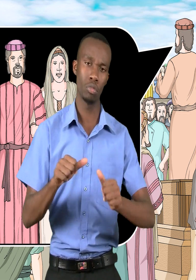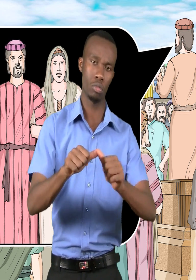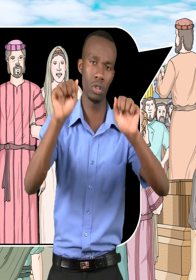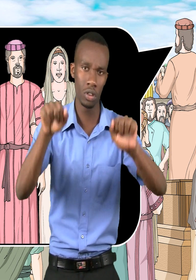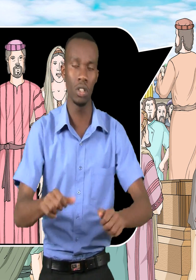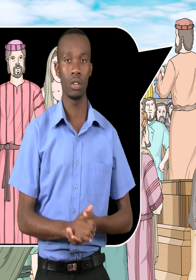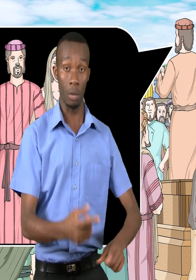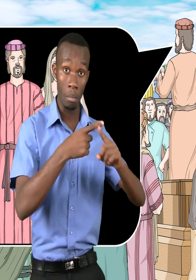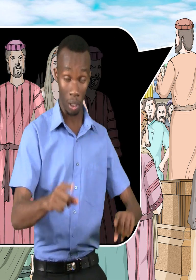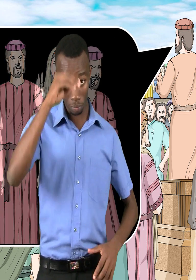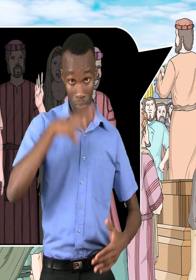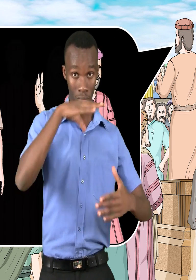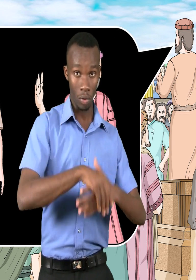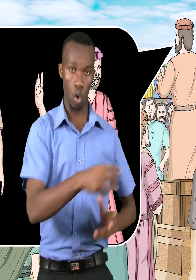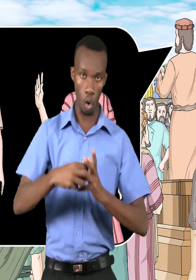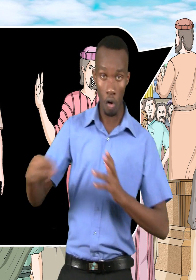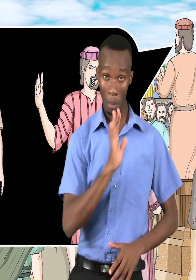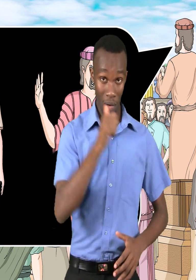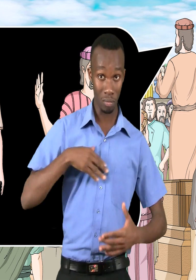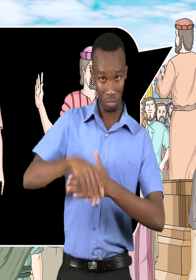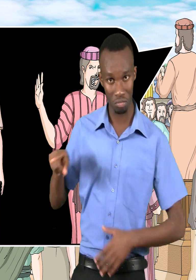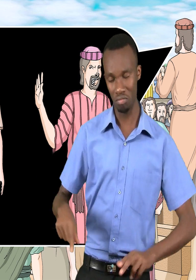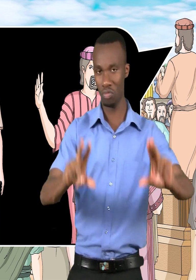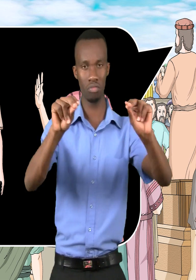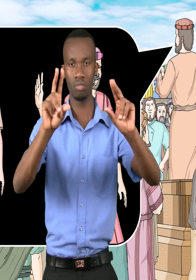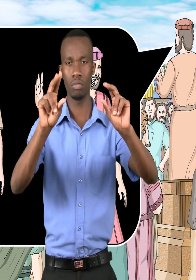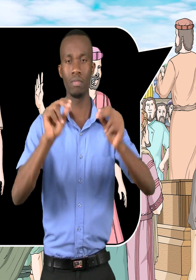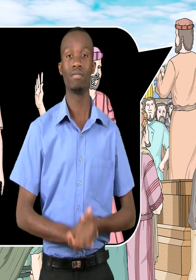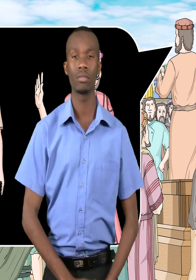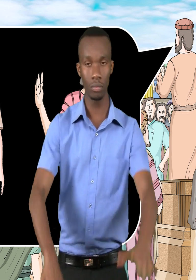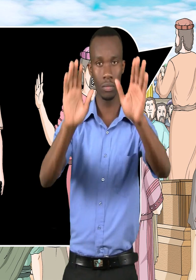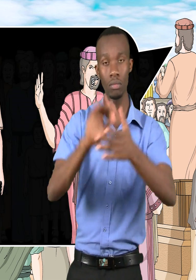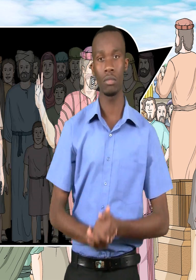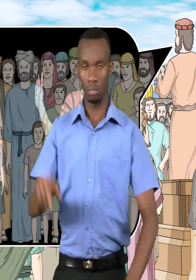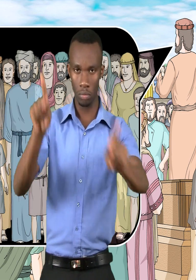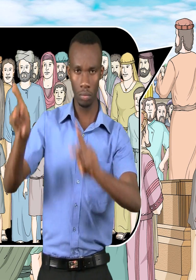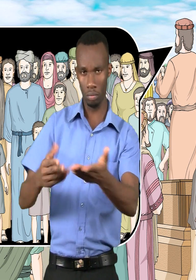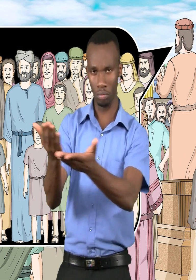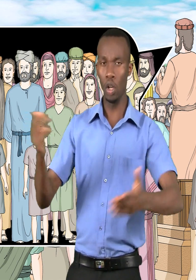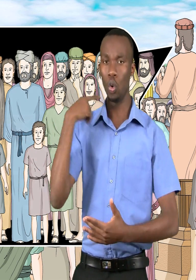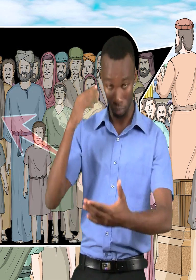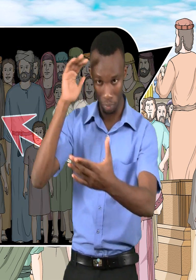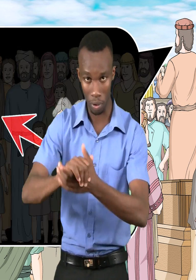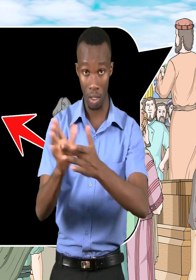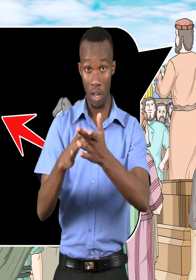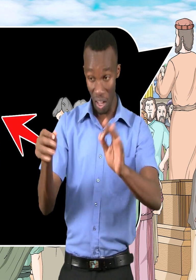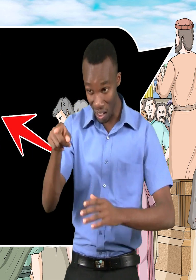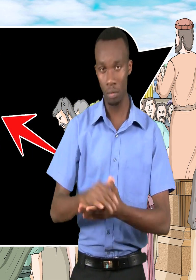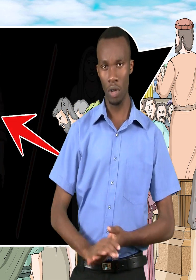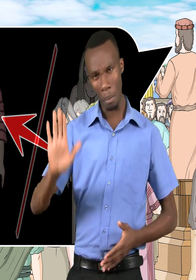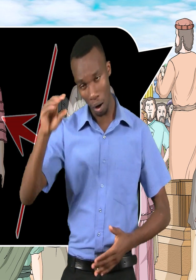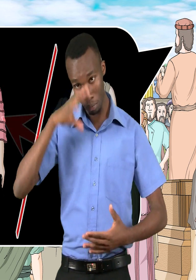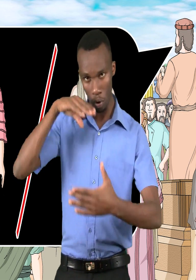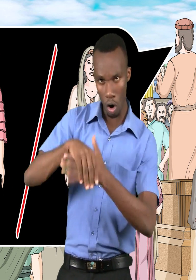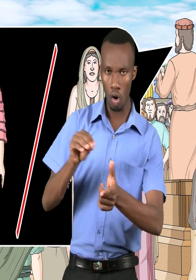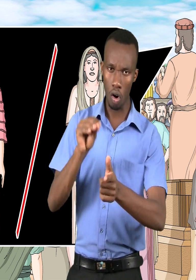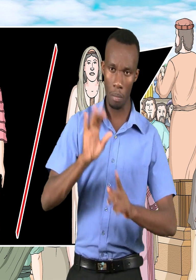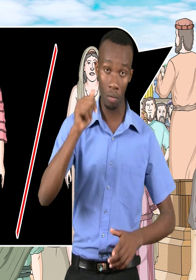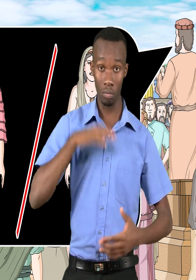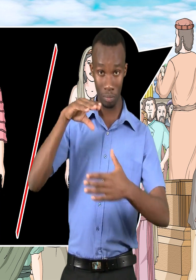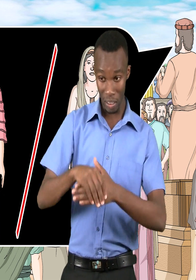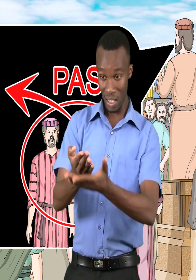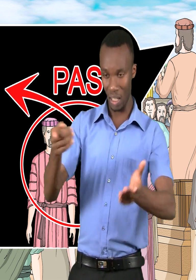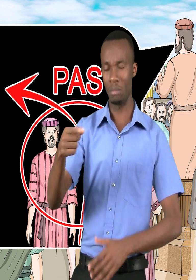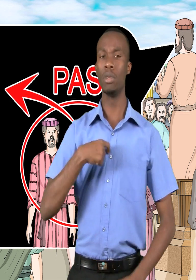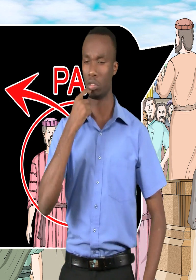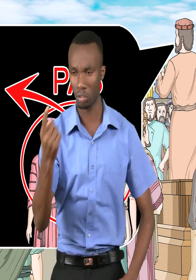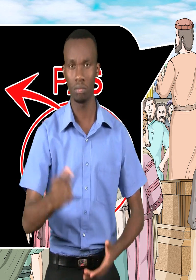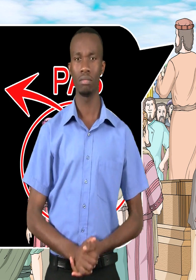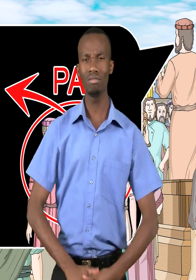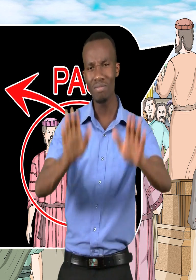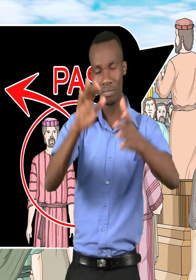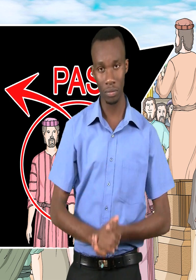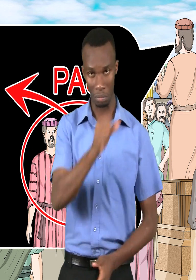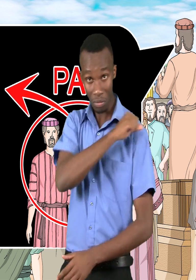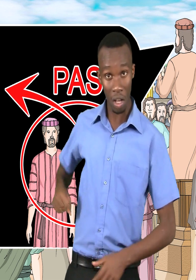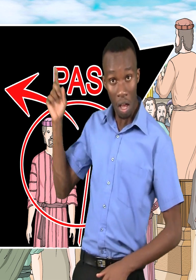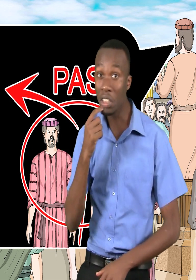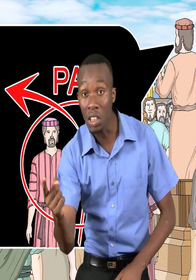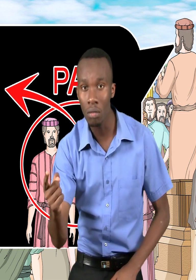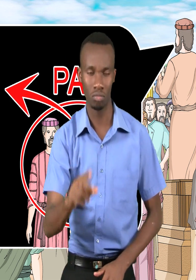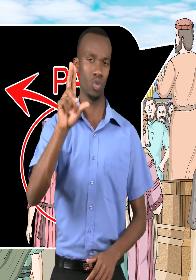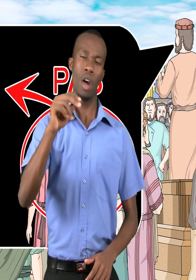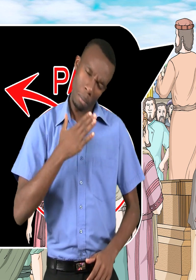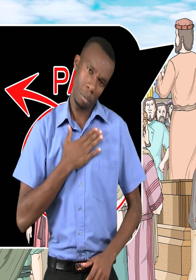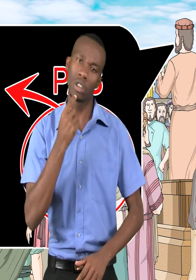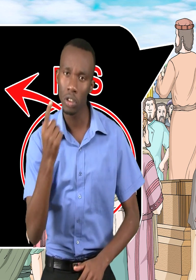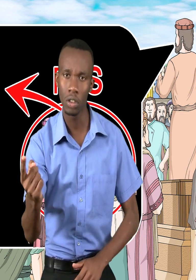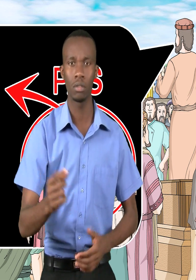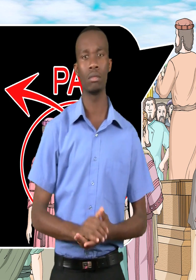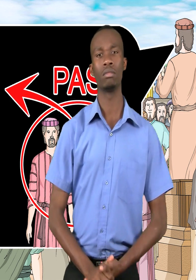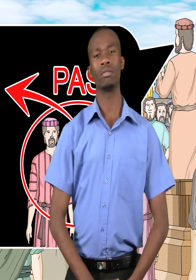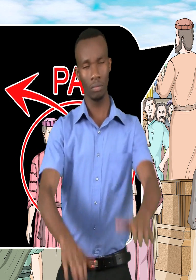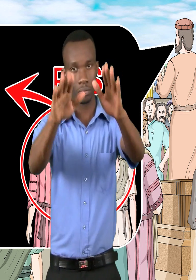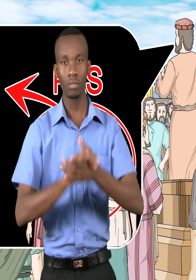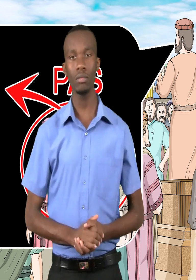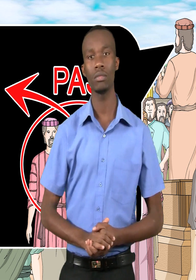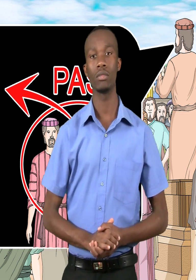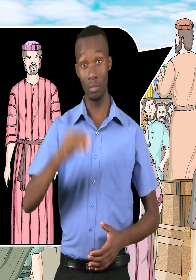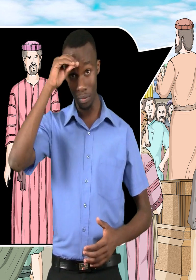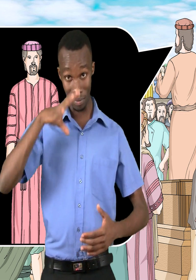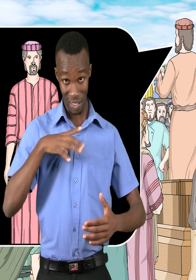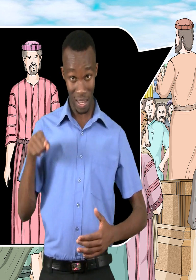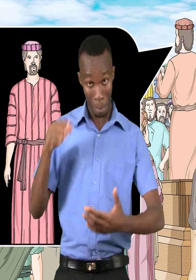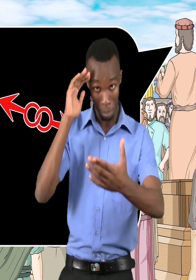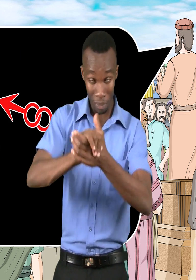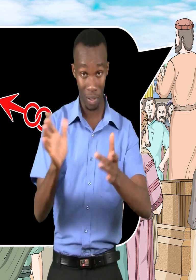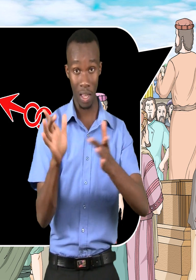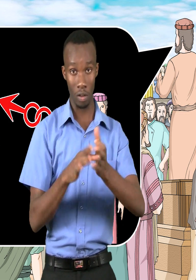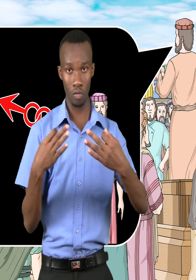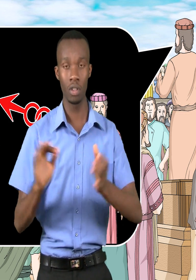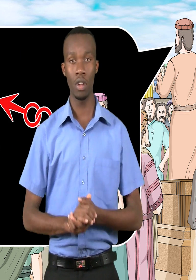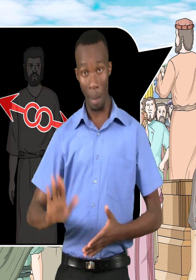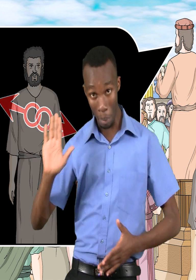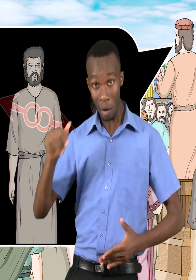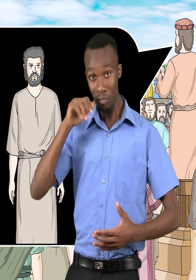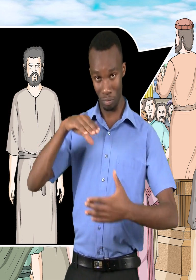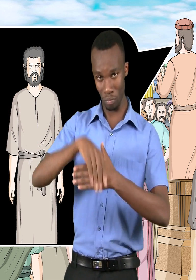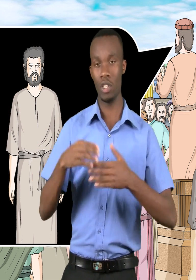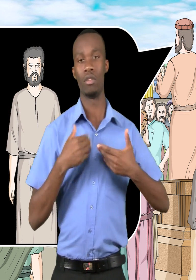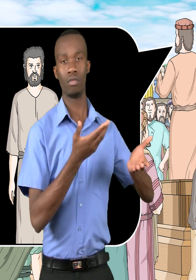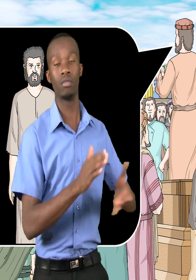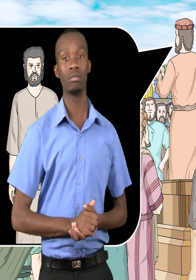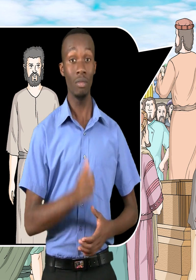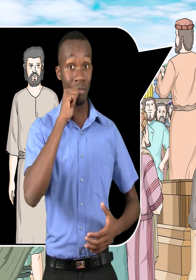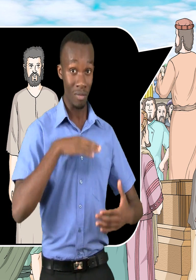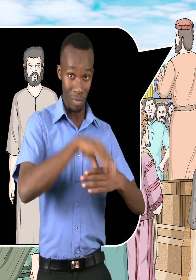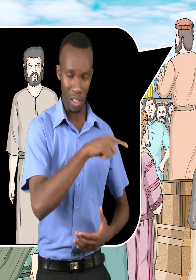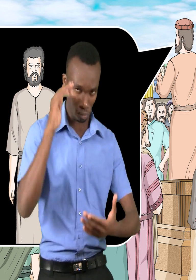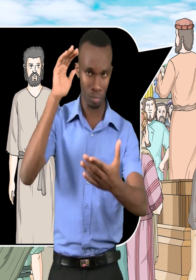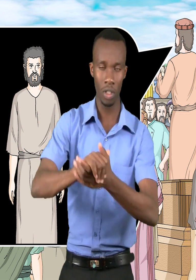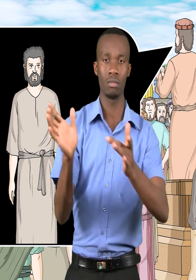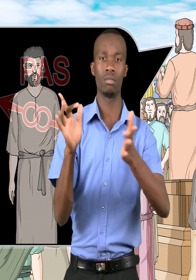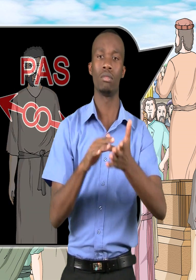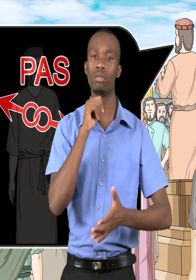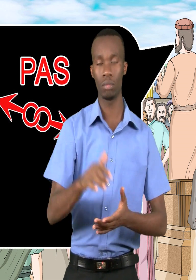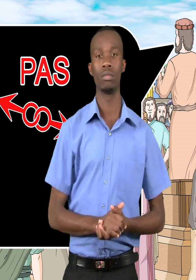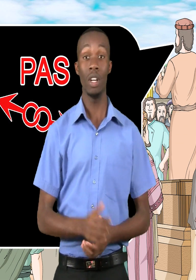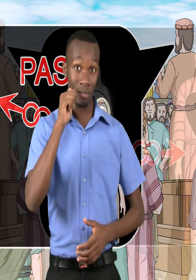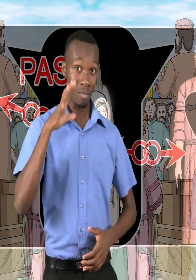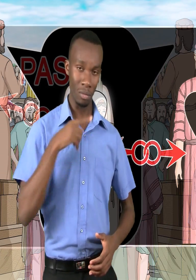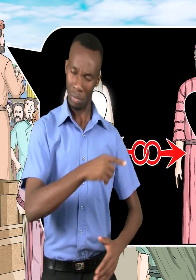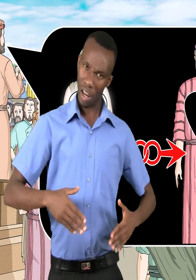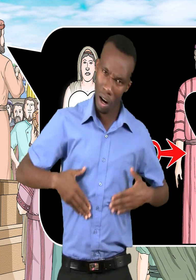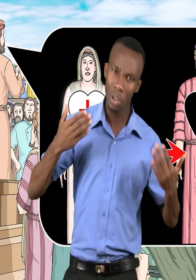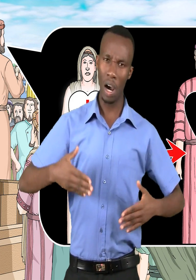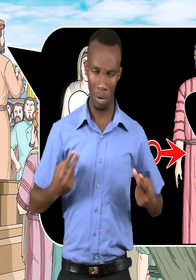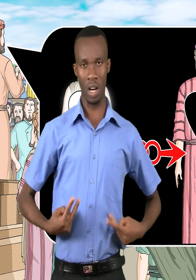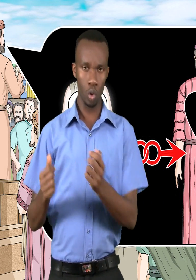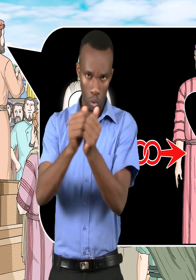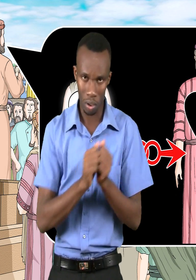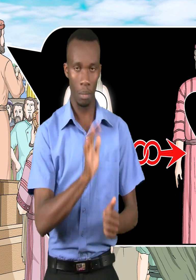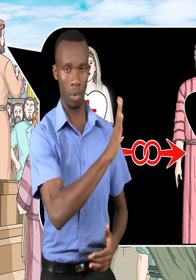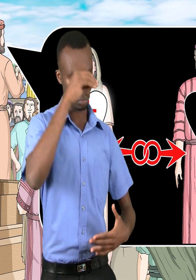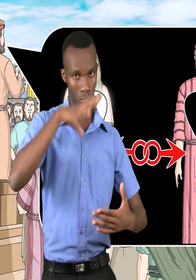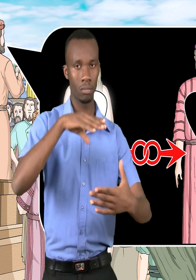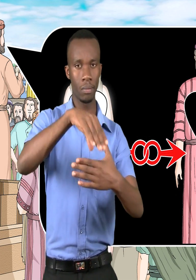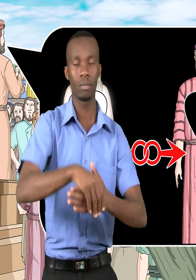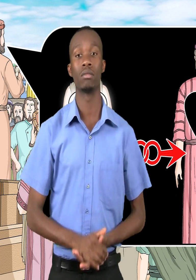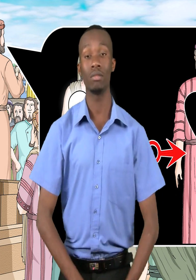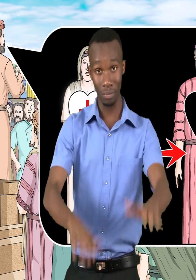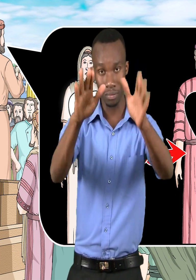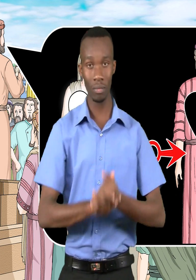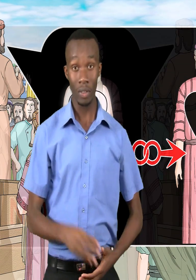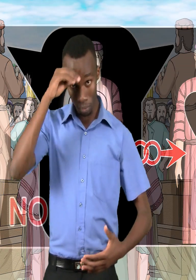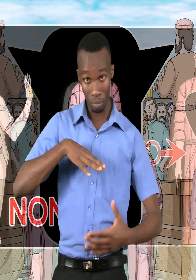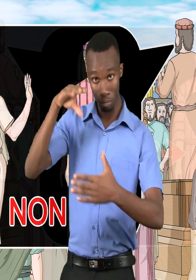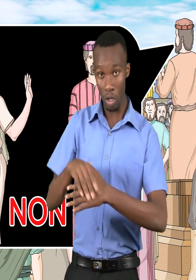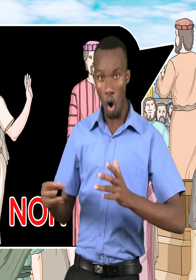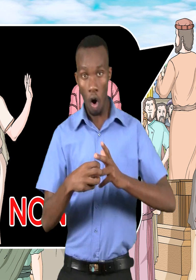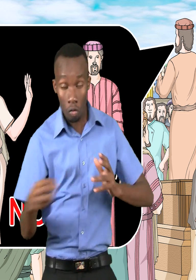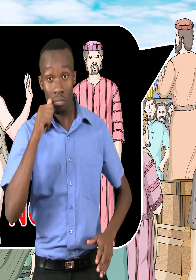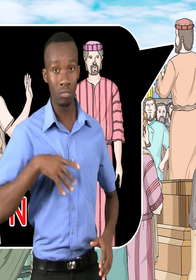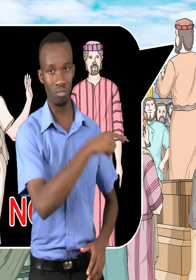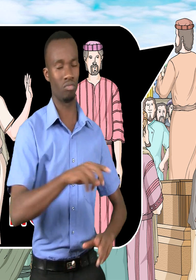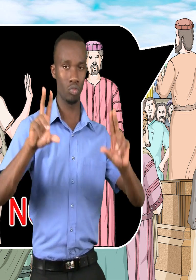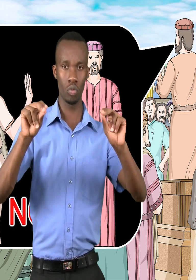But if she does, she must remain unmarried or else be reconciled to her husband. And a husband must not divorce his wife.